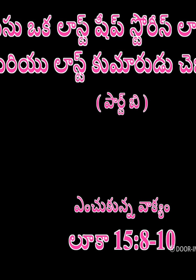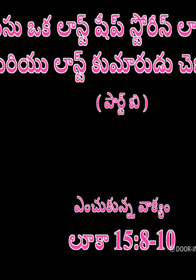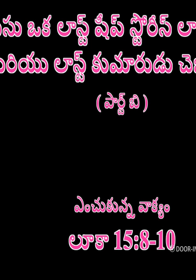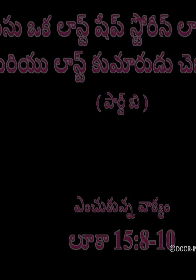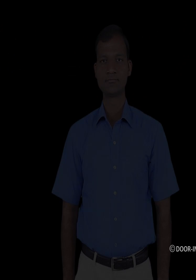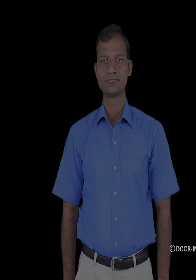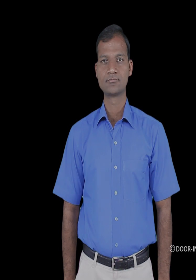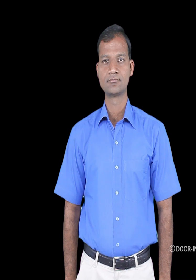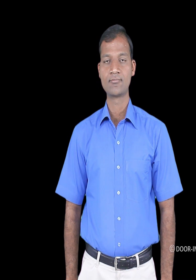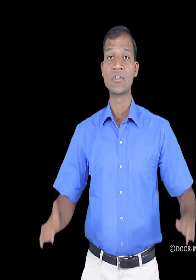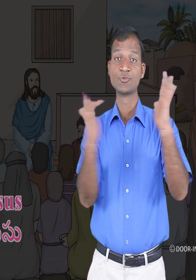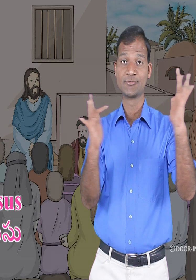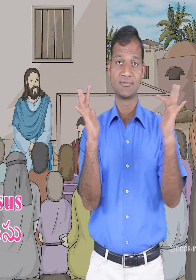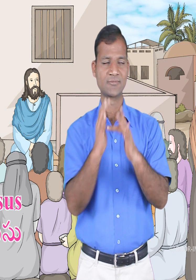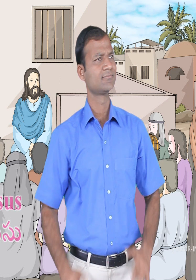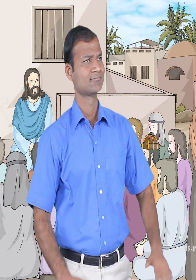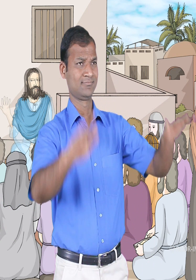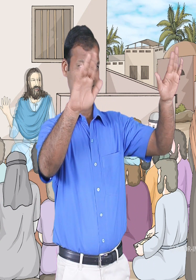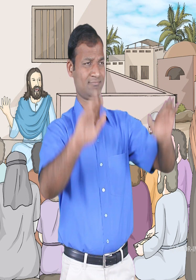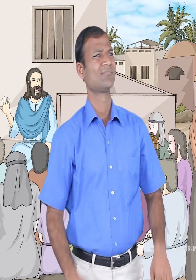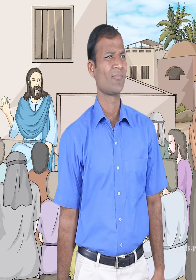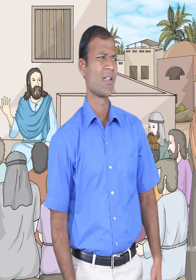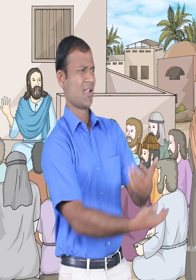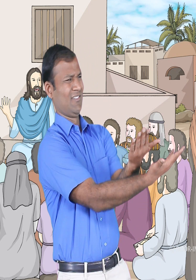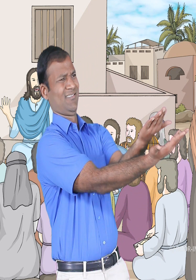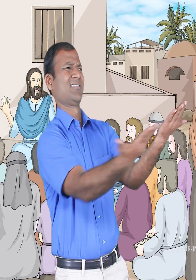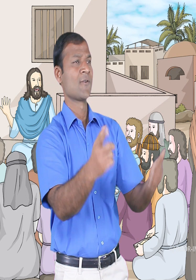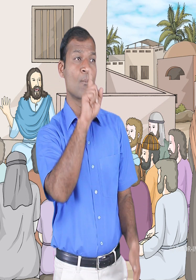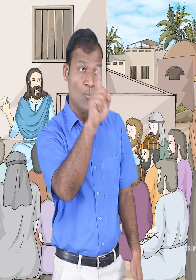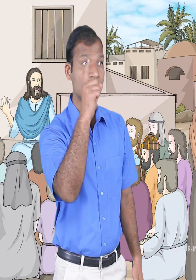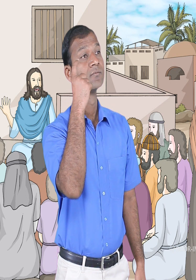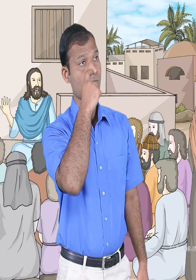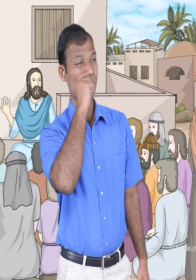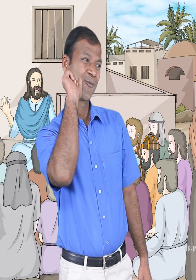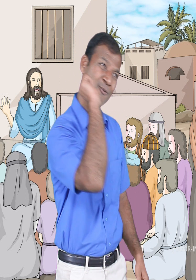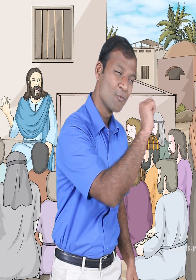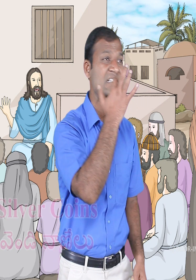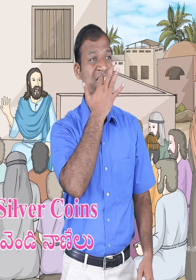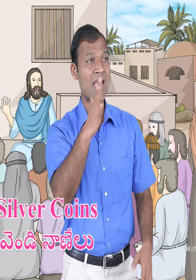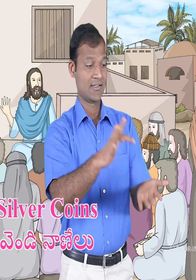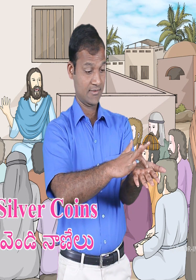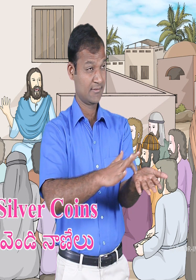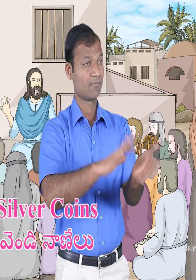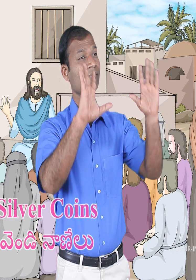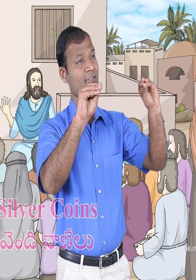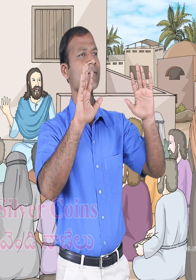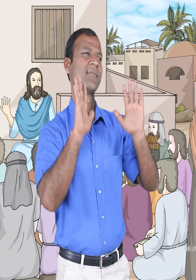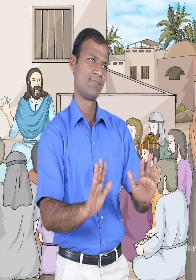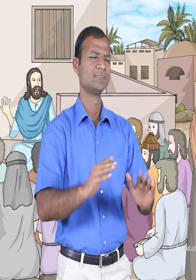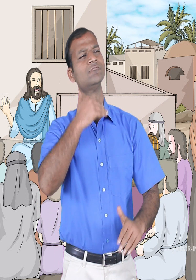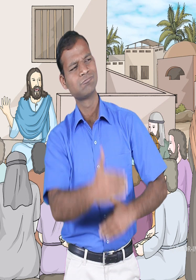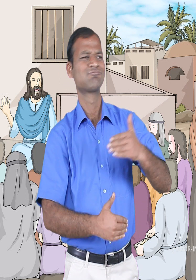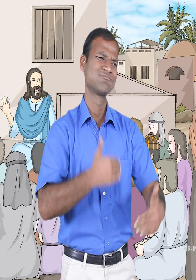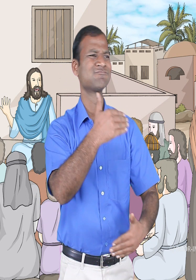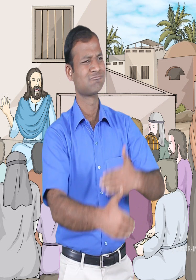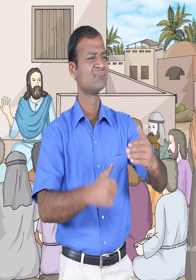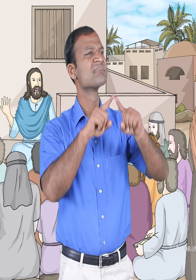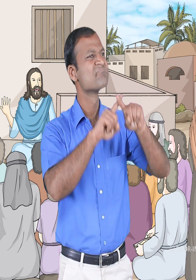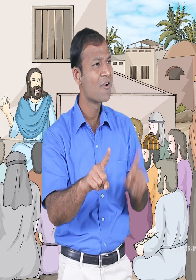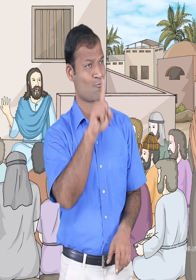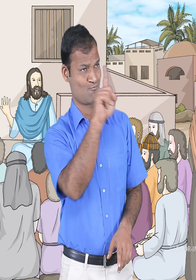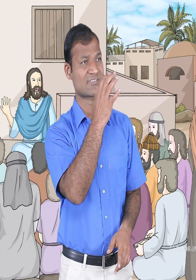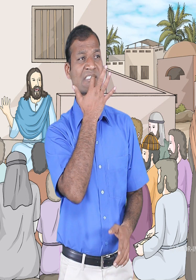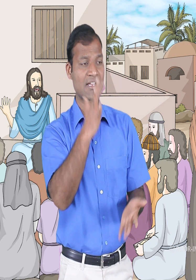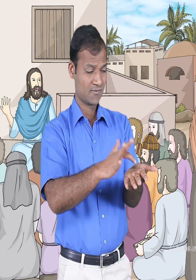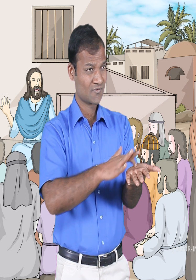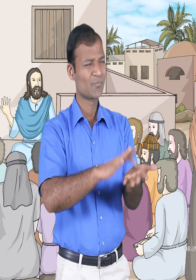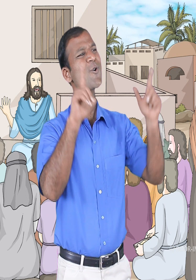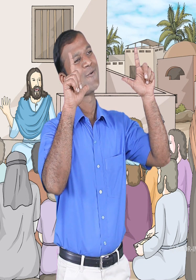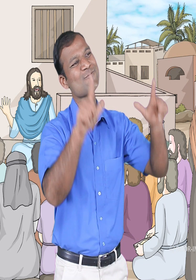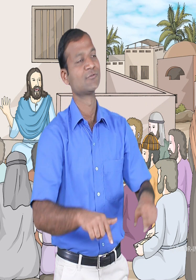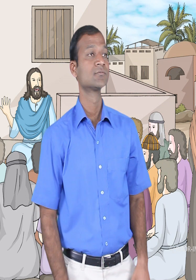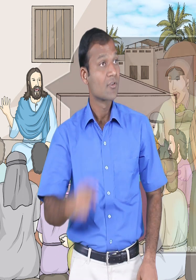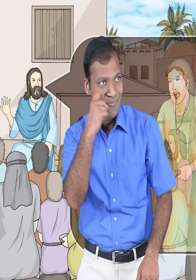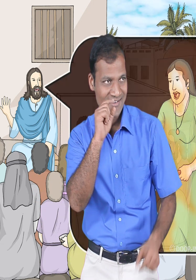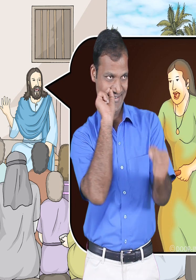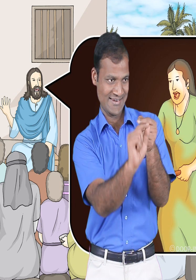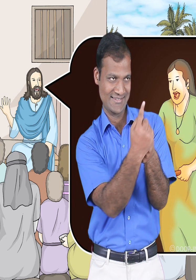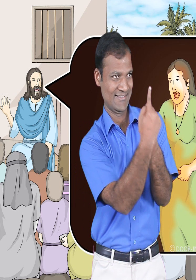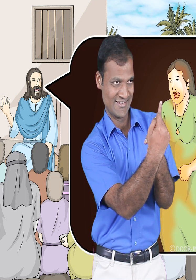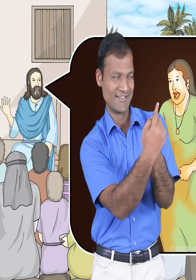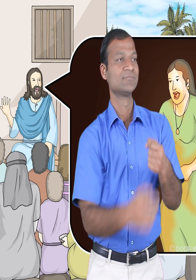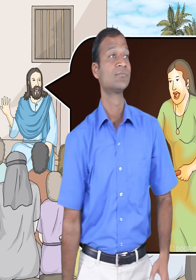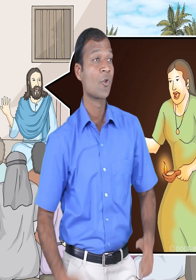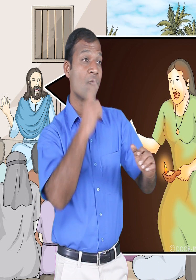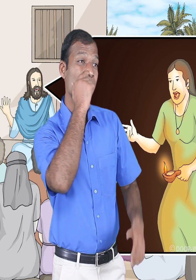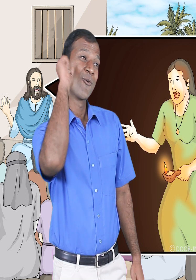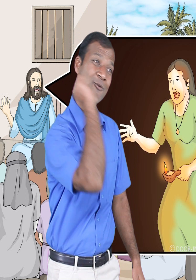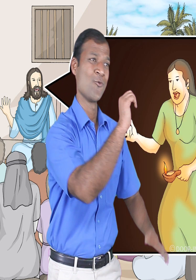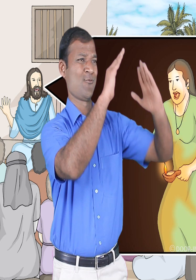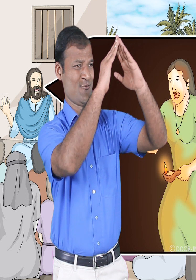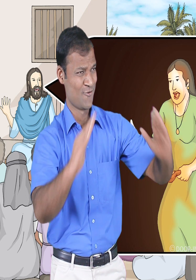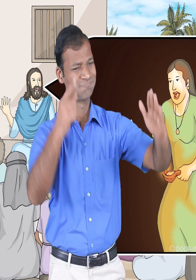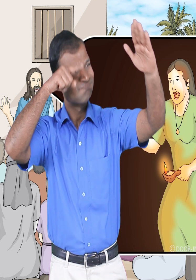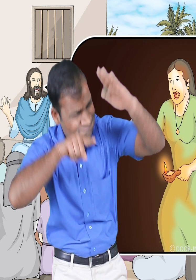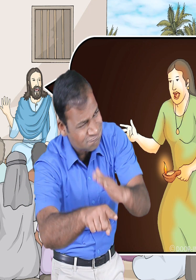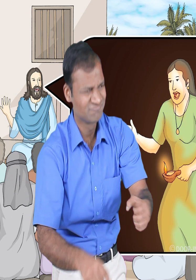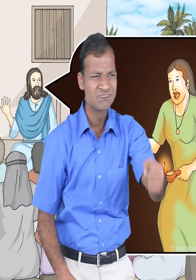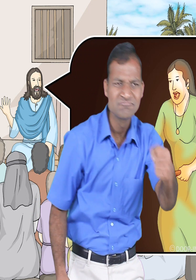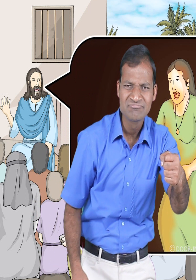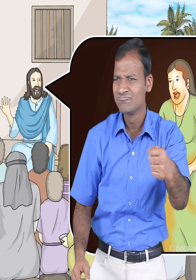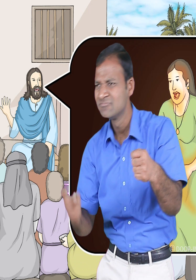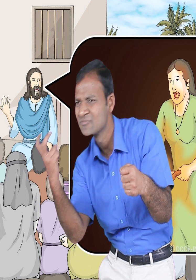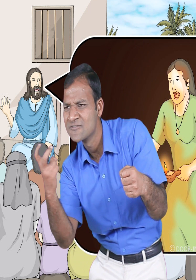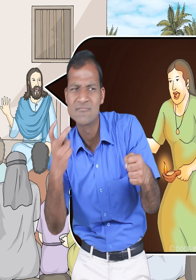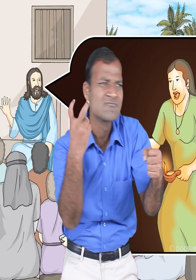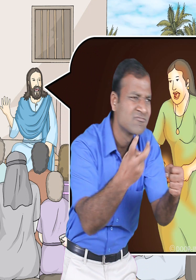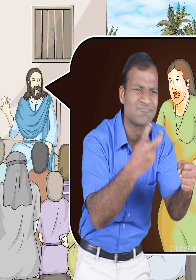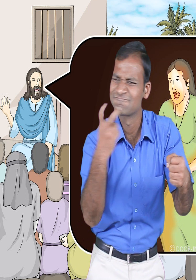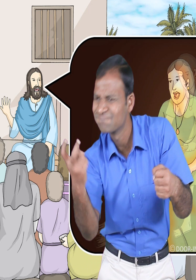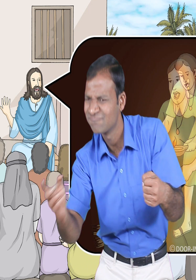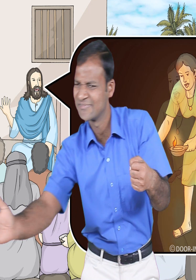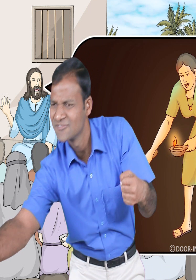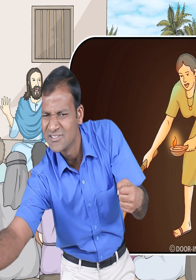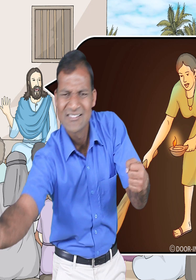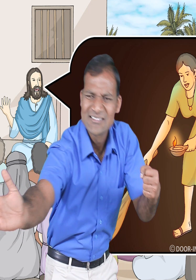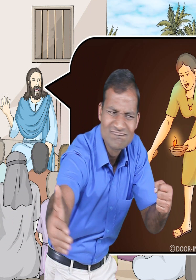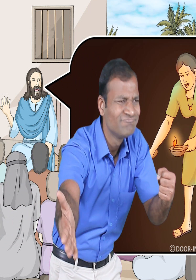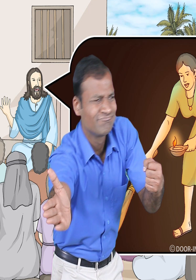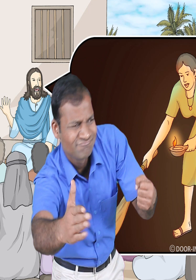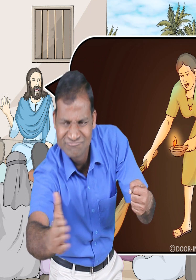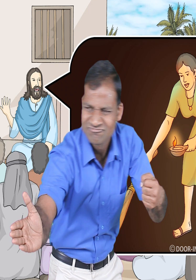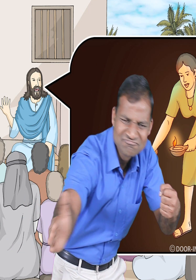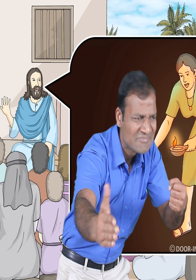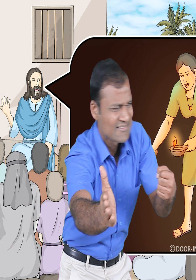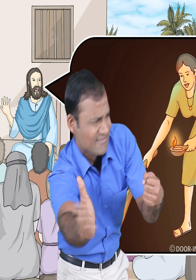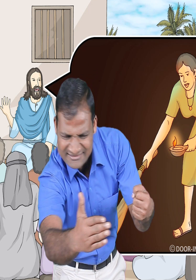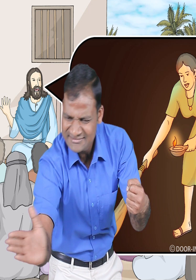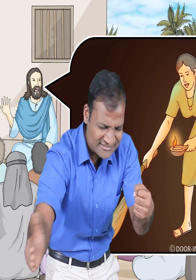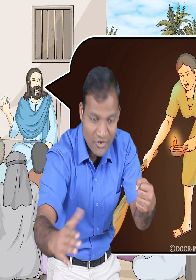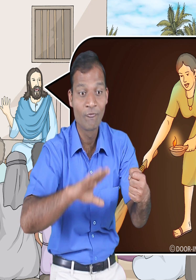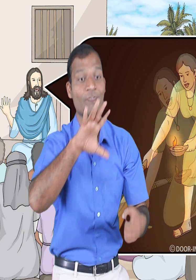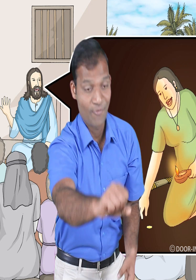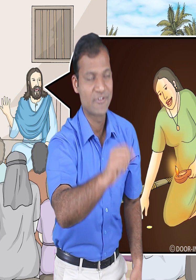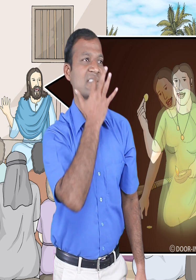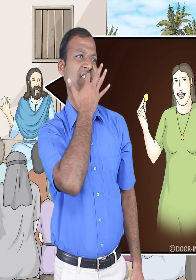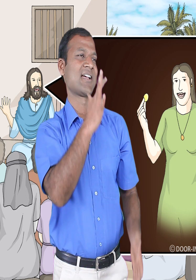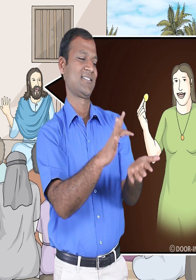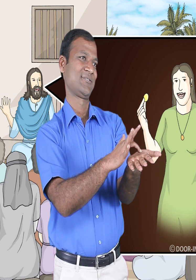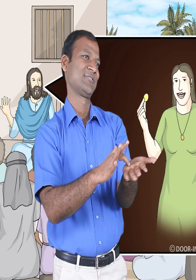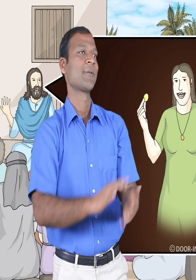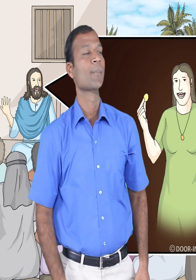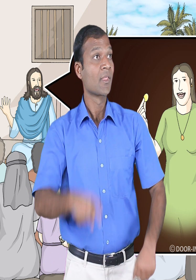Or what woman who has ten silver coins and loses one of them does not light a lamp, sweep her house, and search carefully until she finds it?